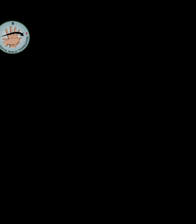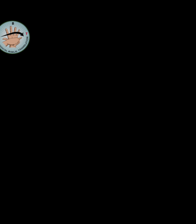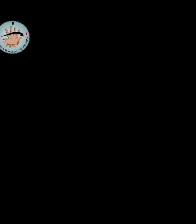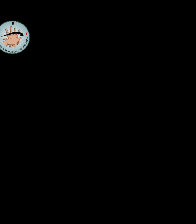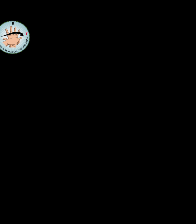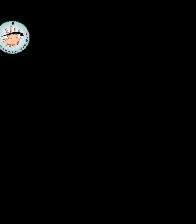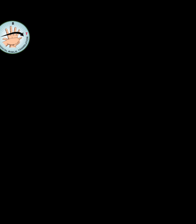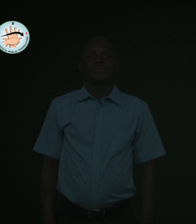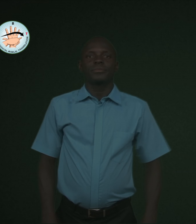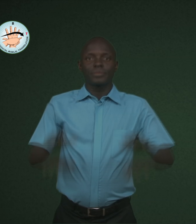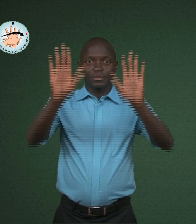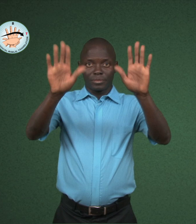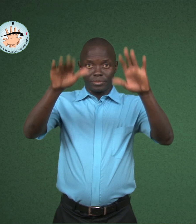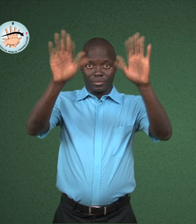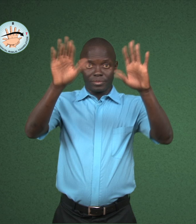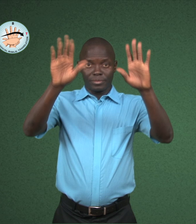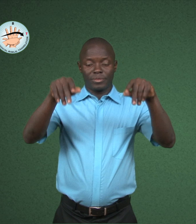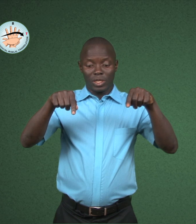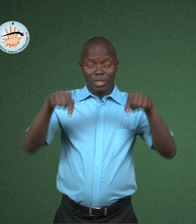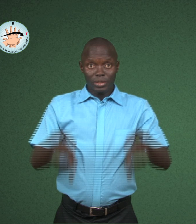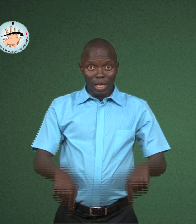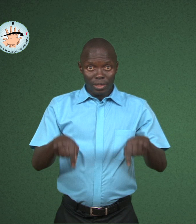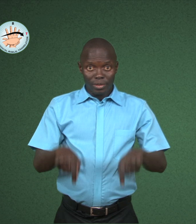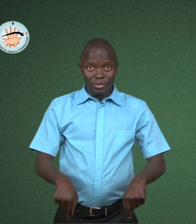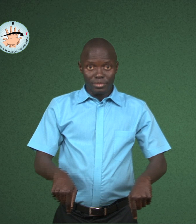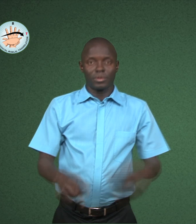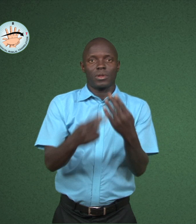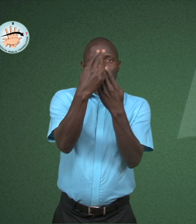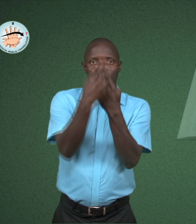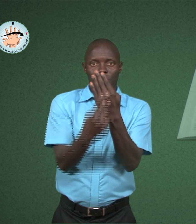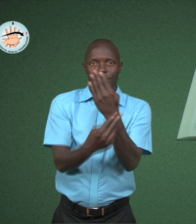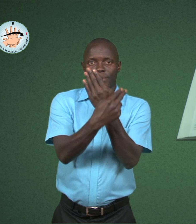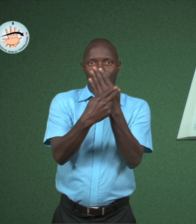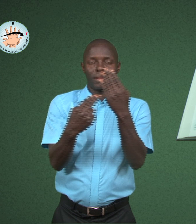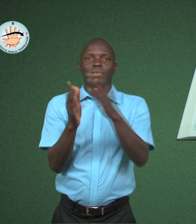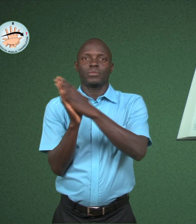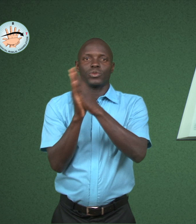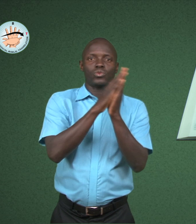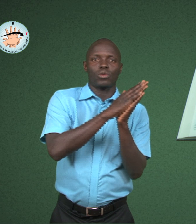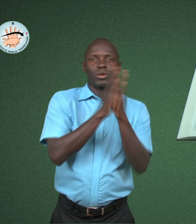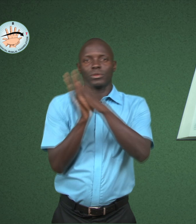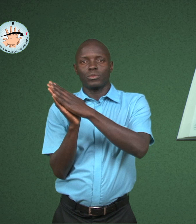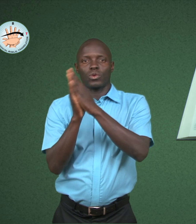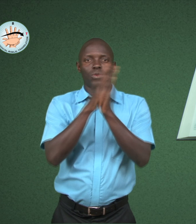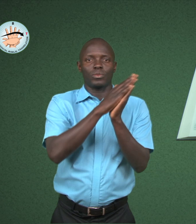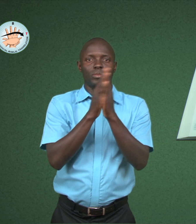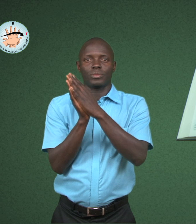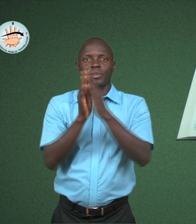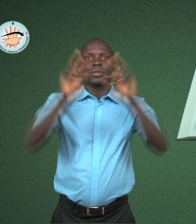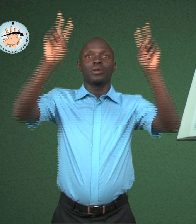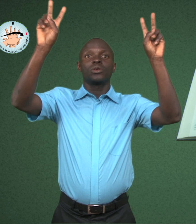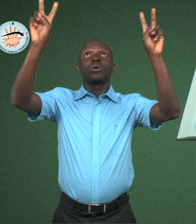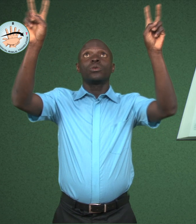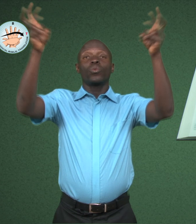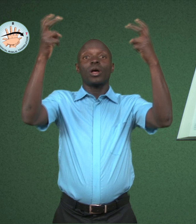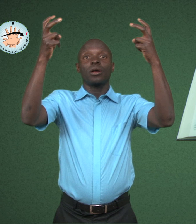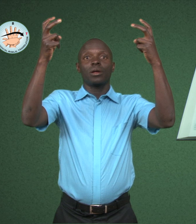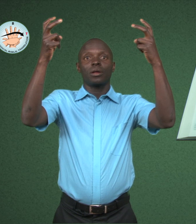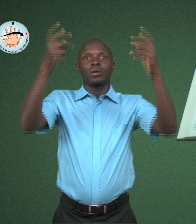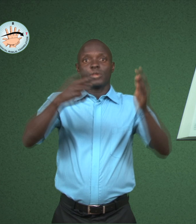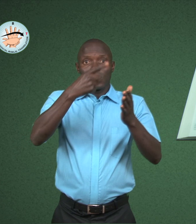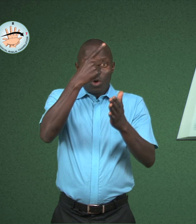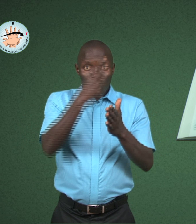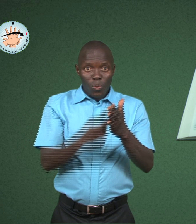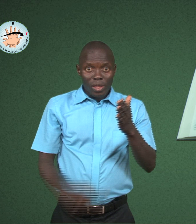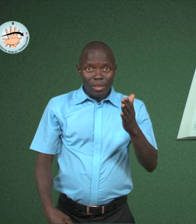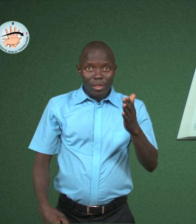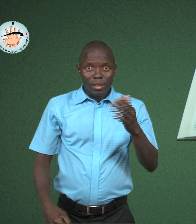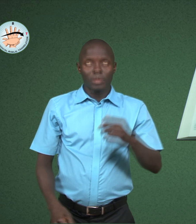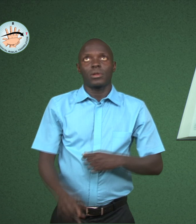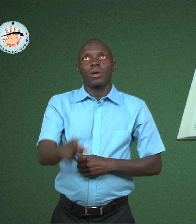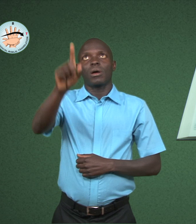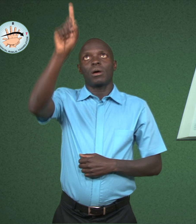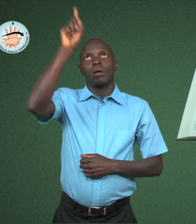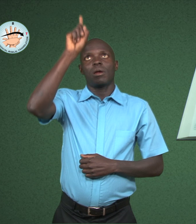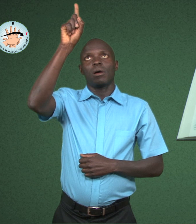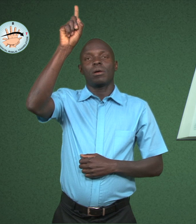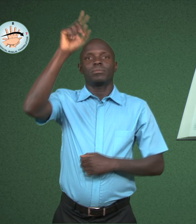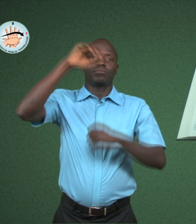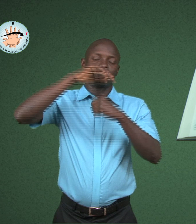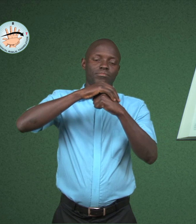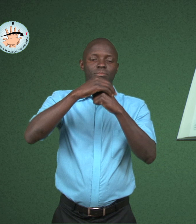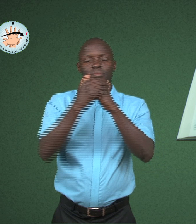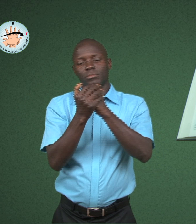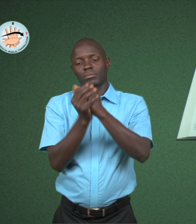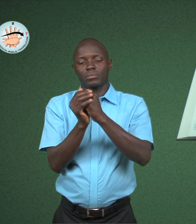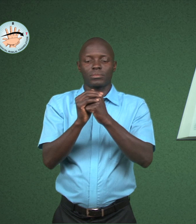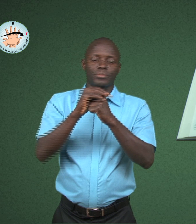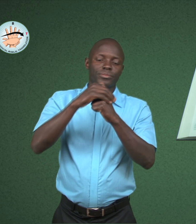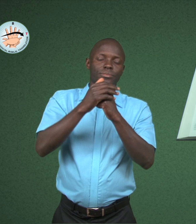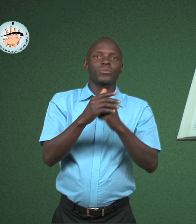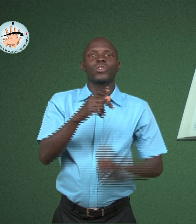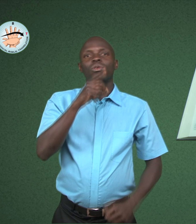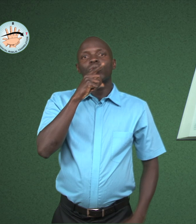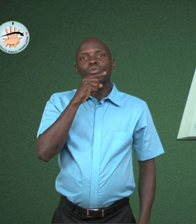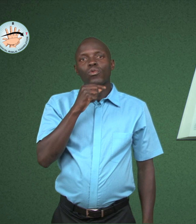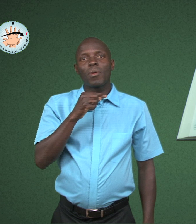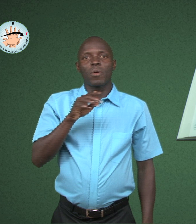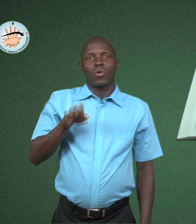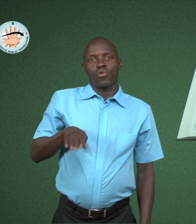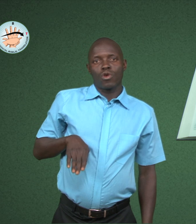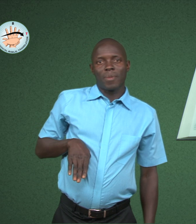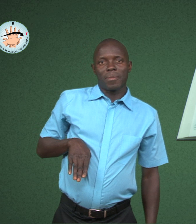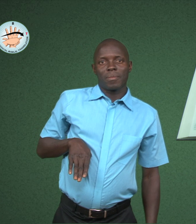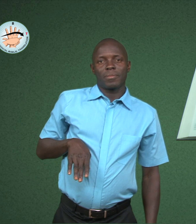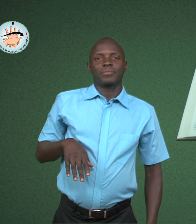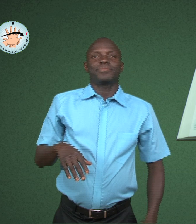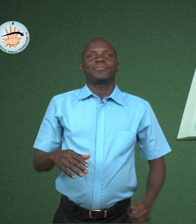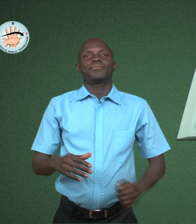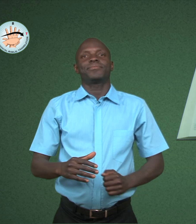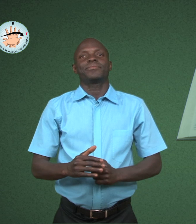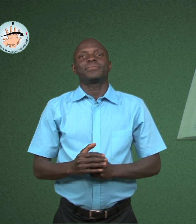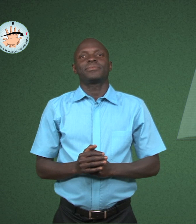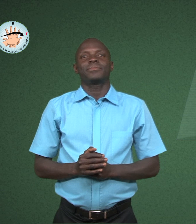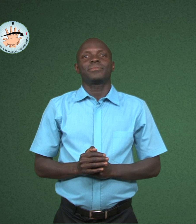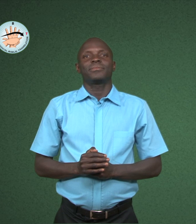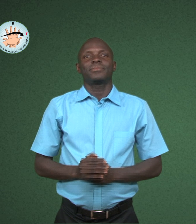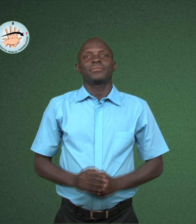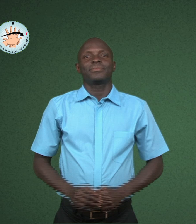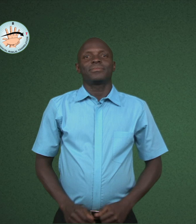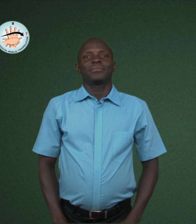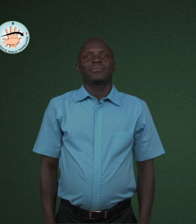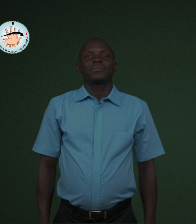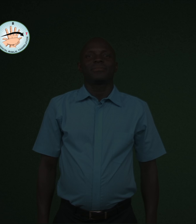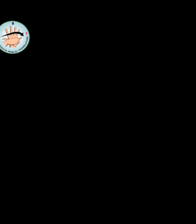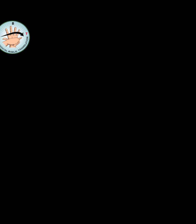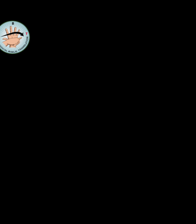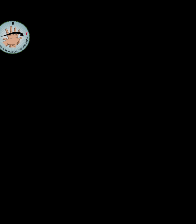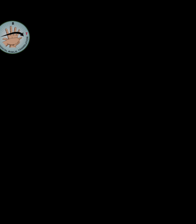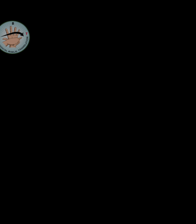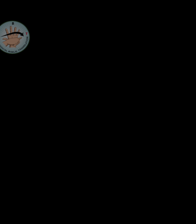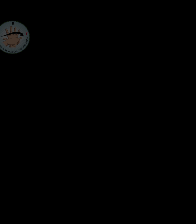God made man and woman